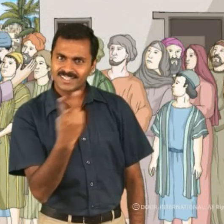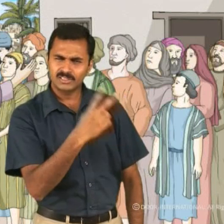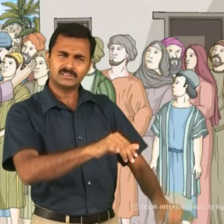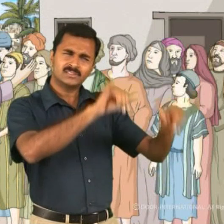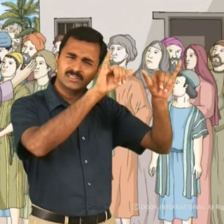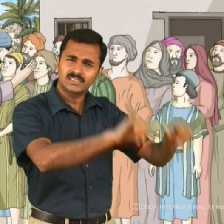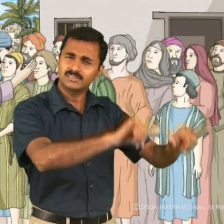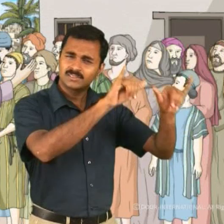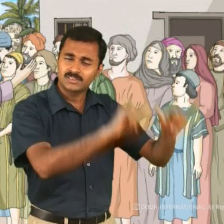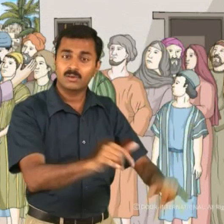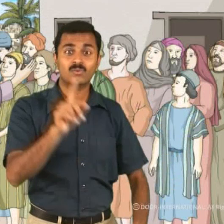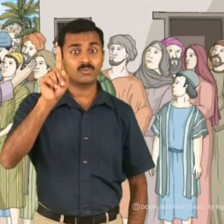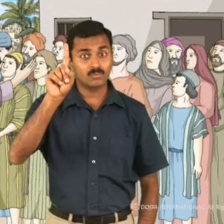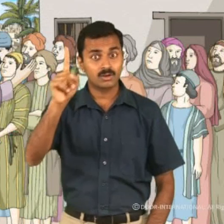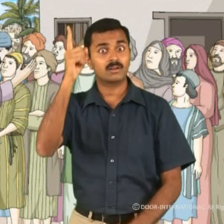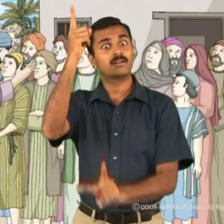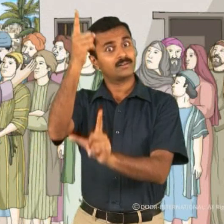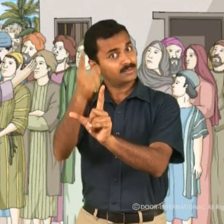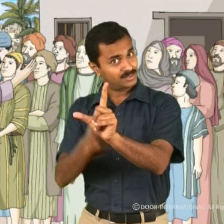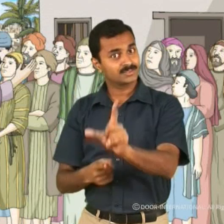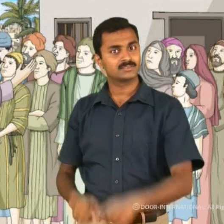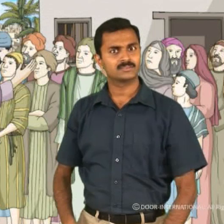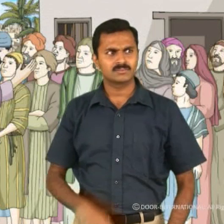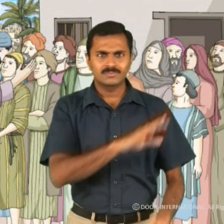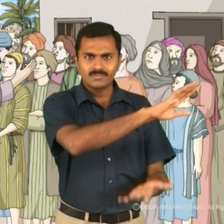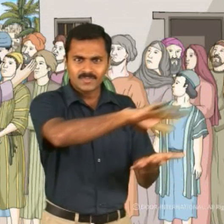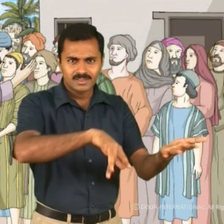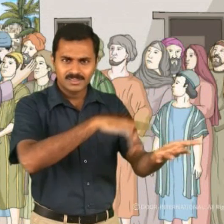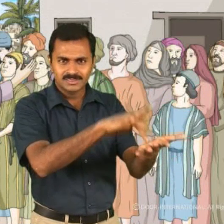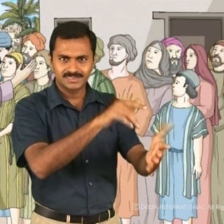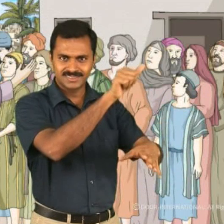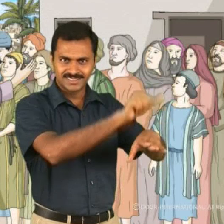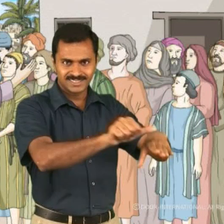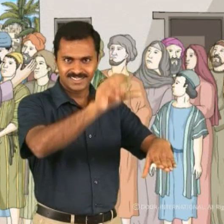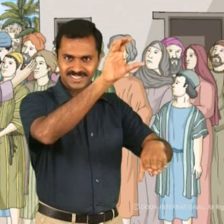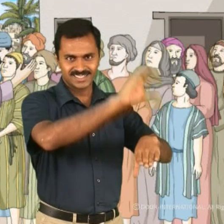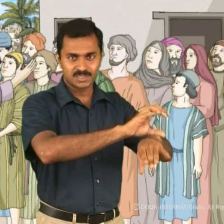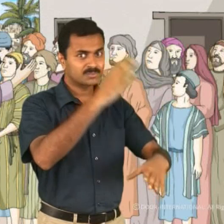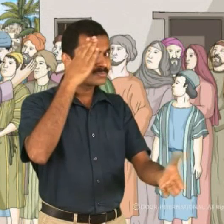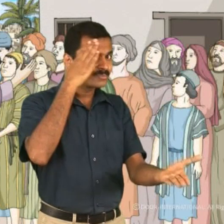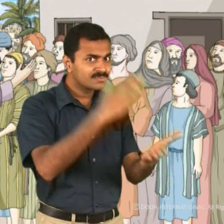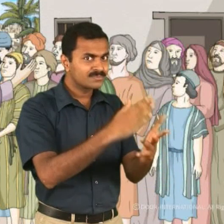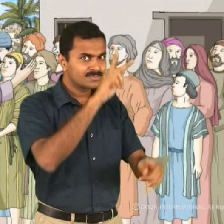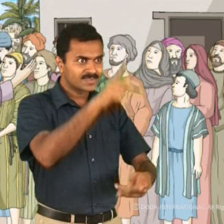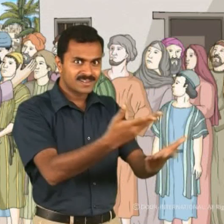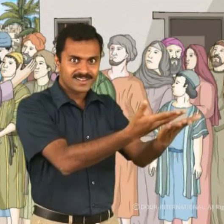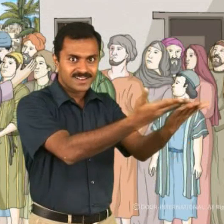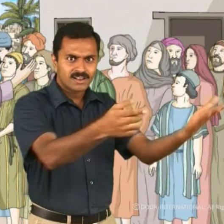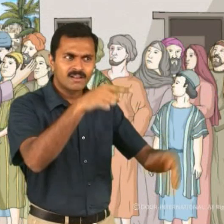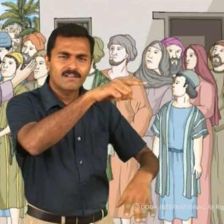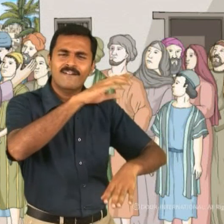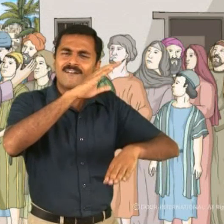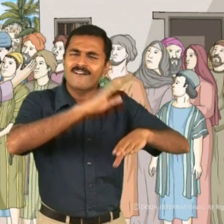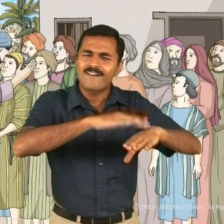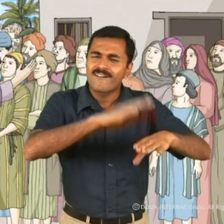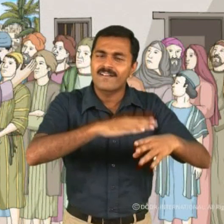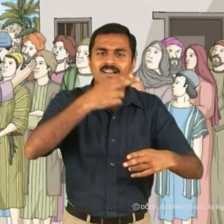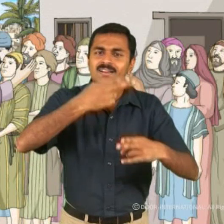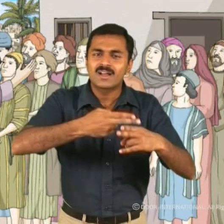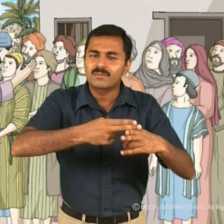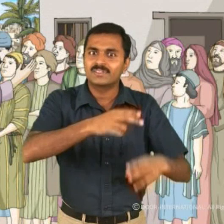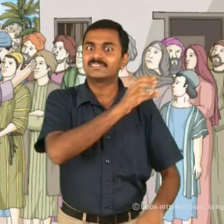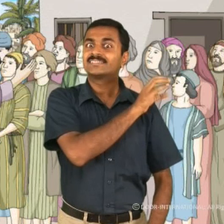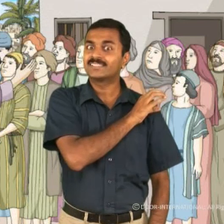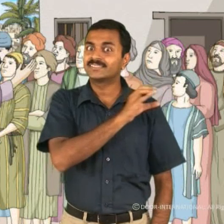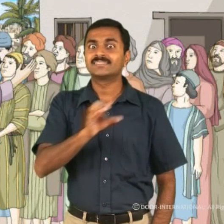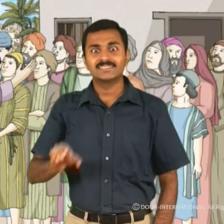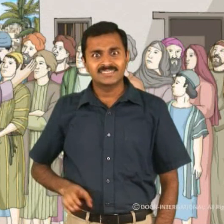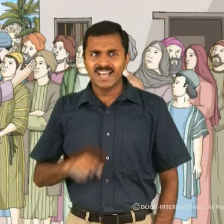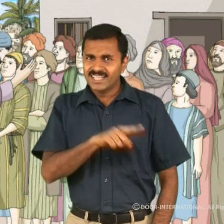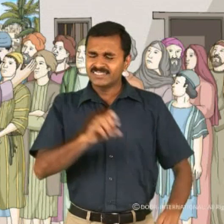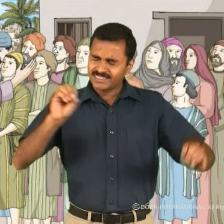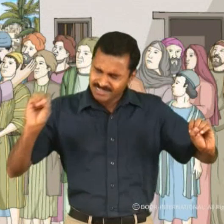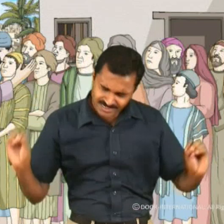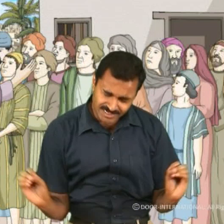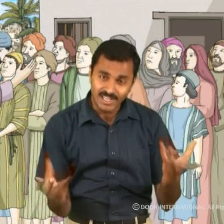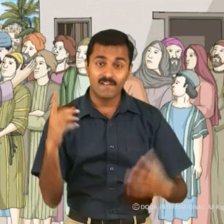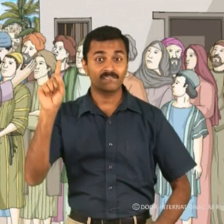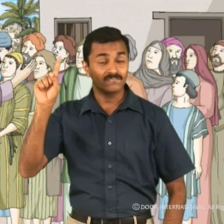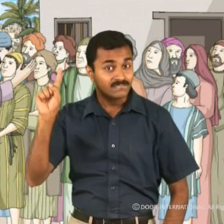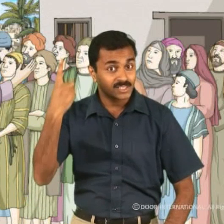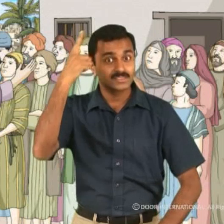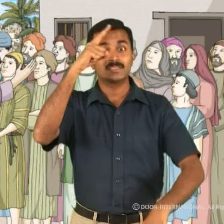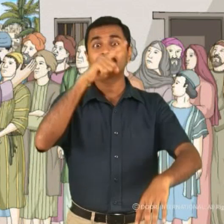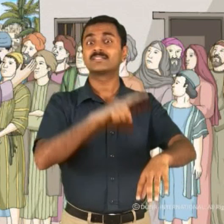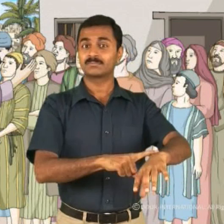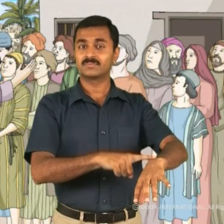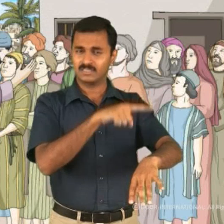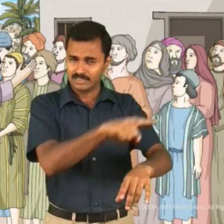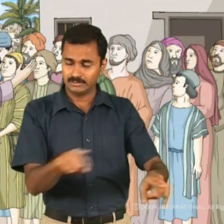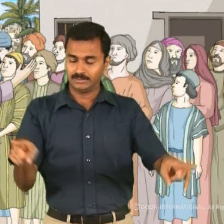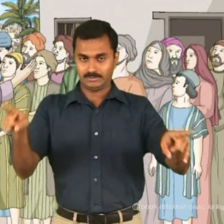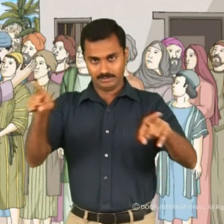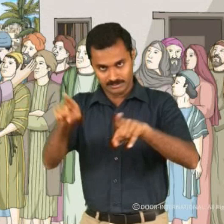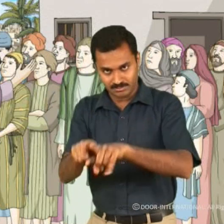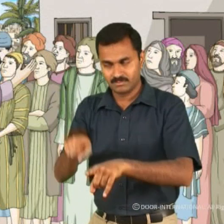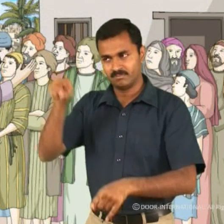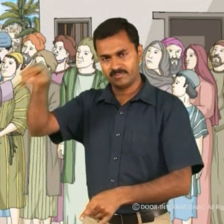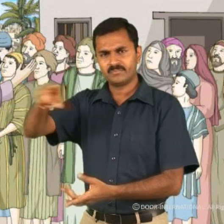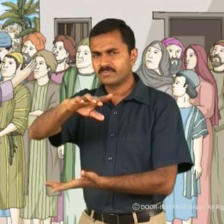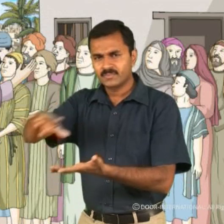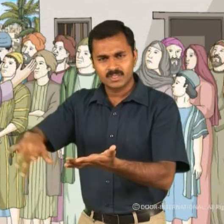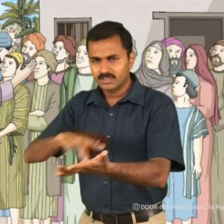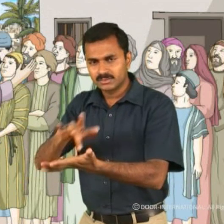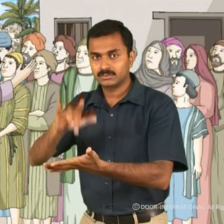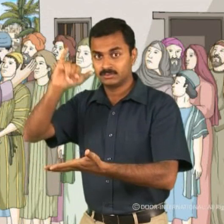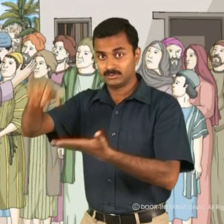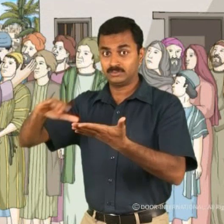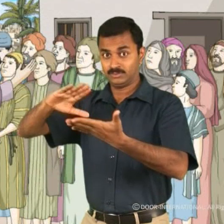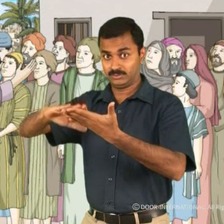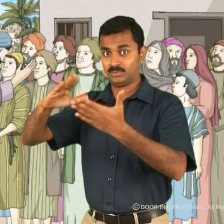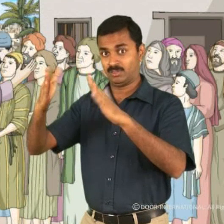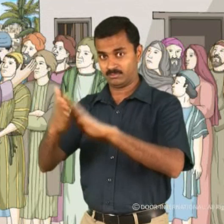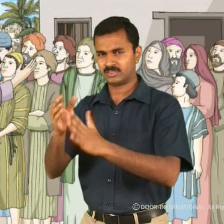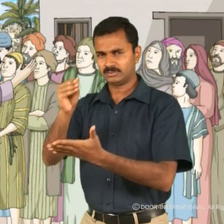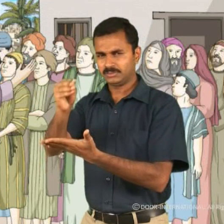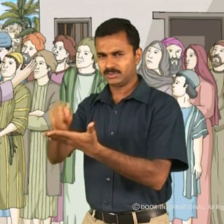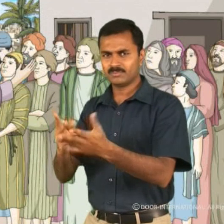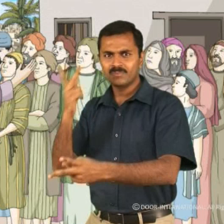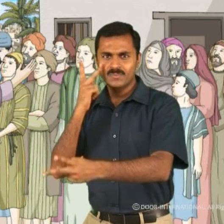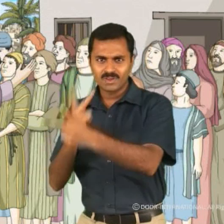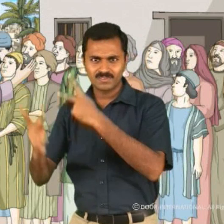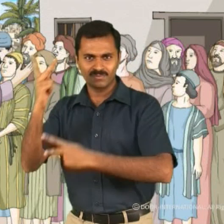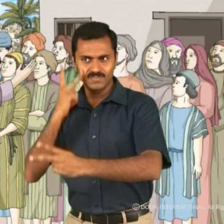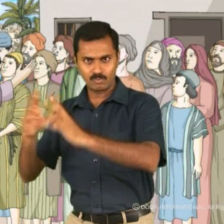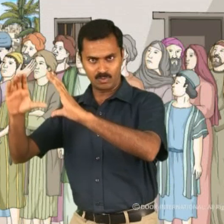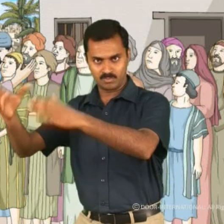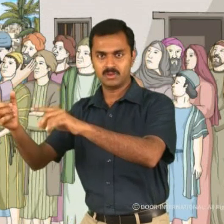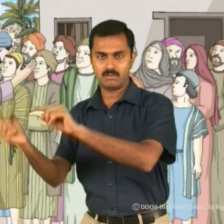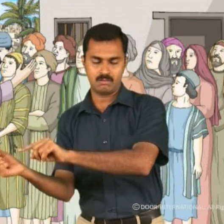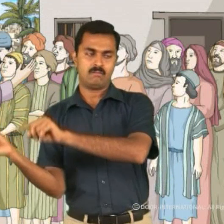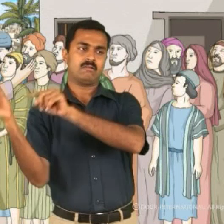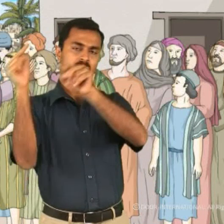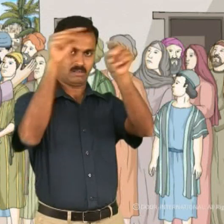The disciples were first called Christians at Antioch.